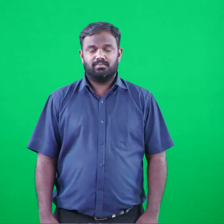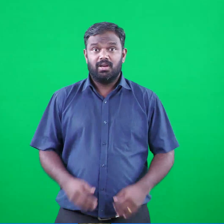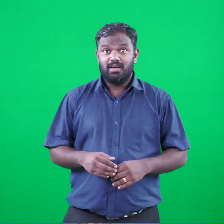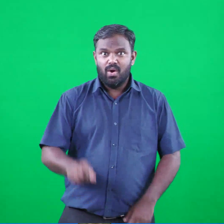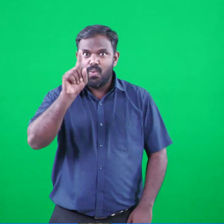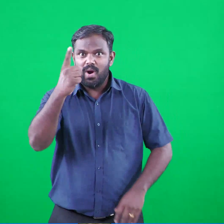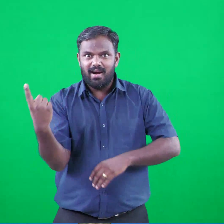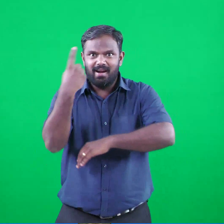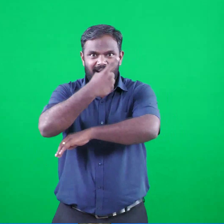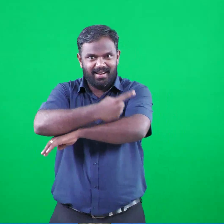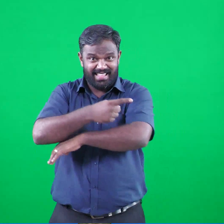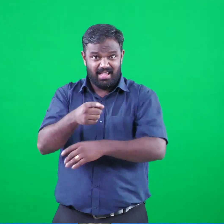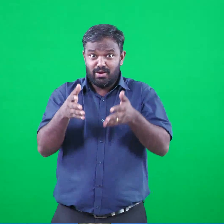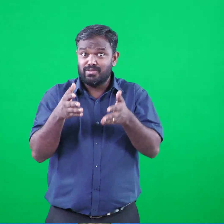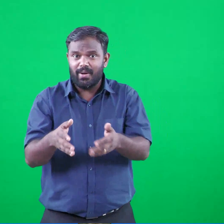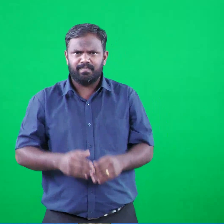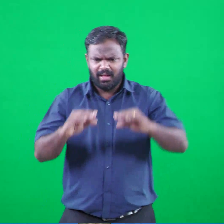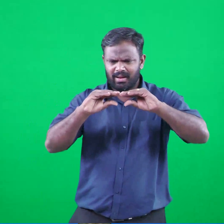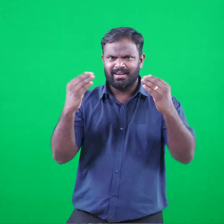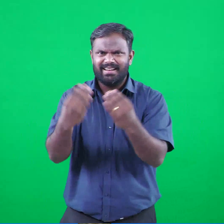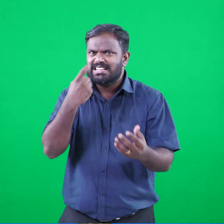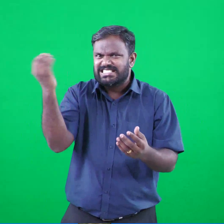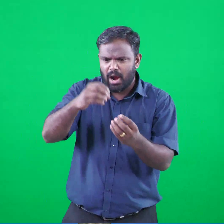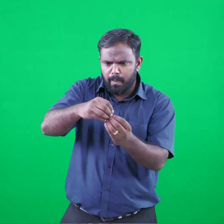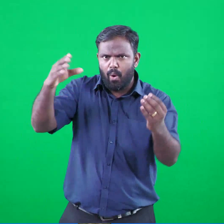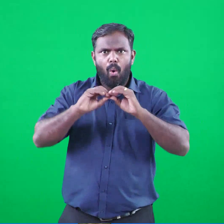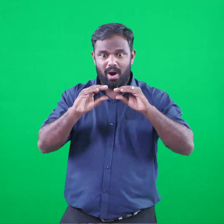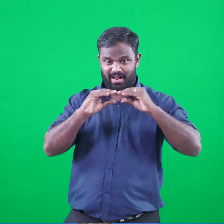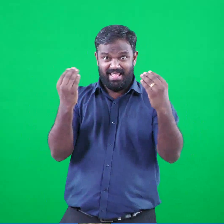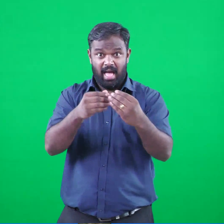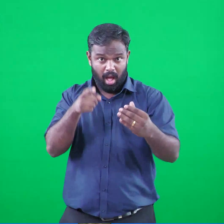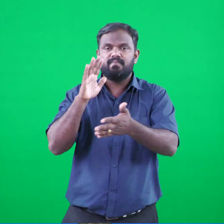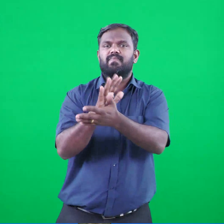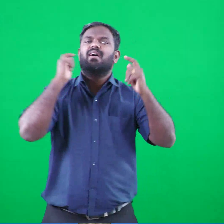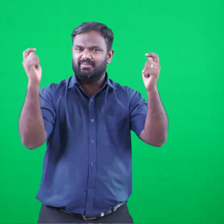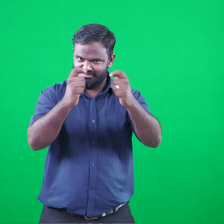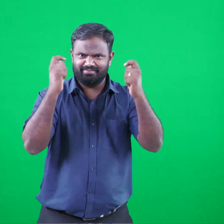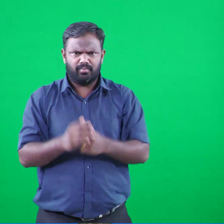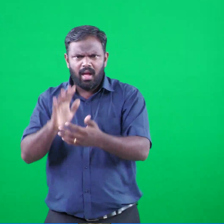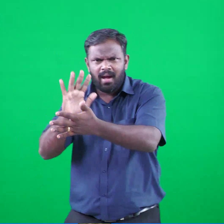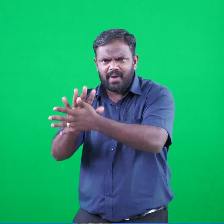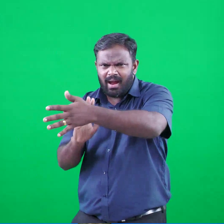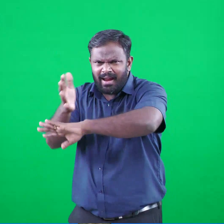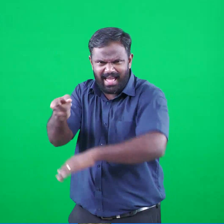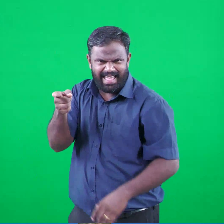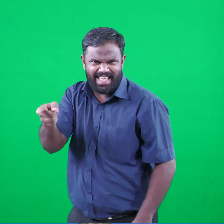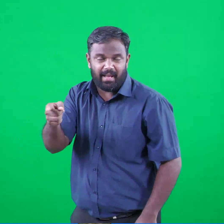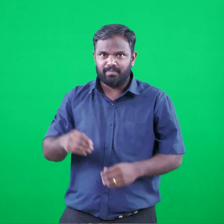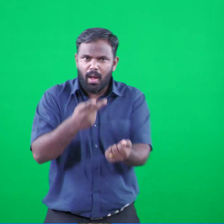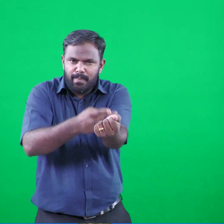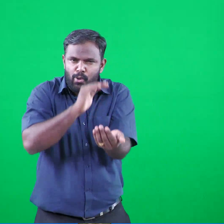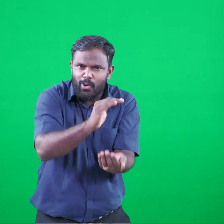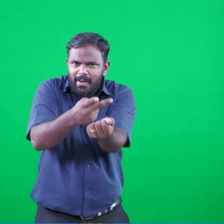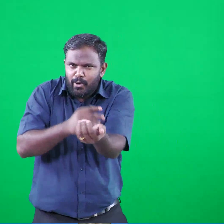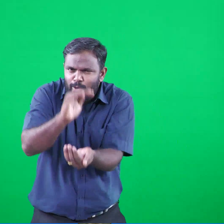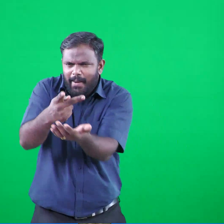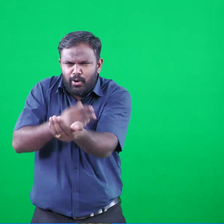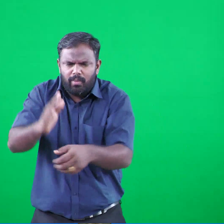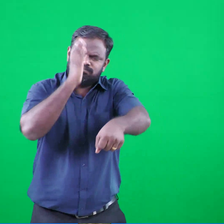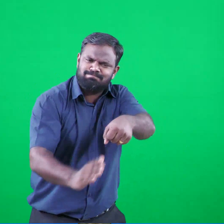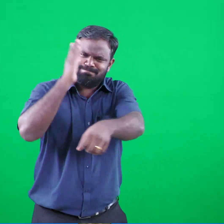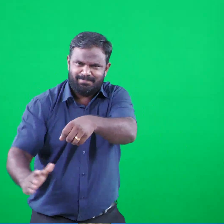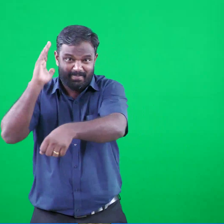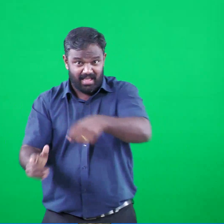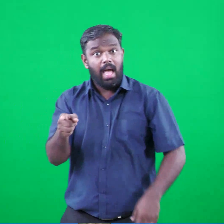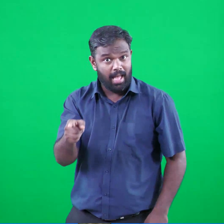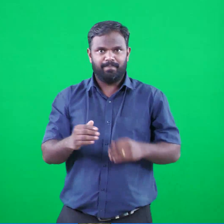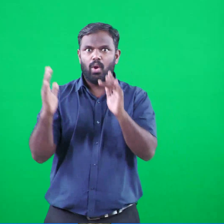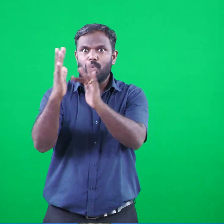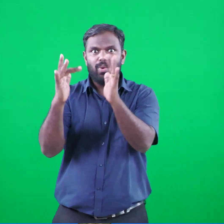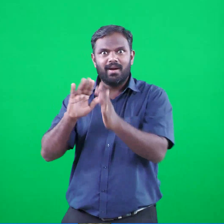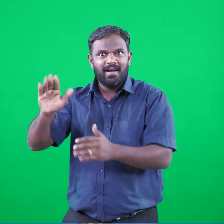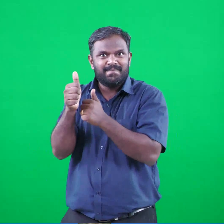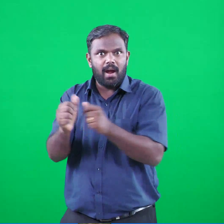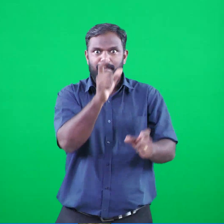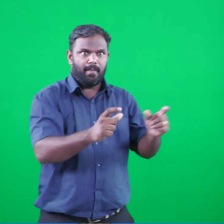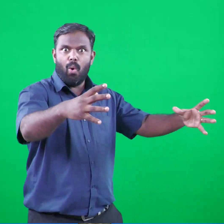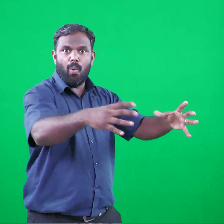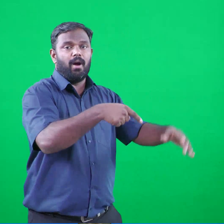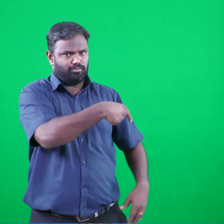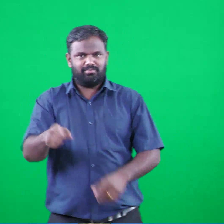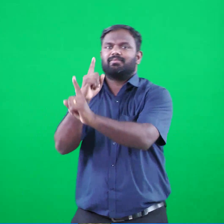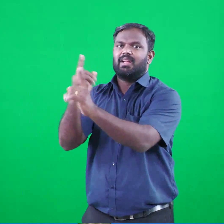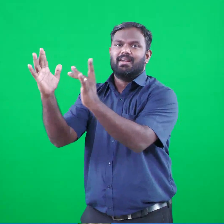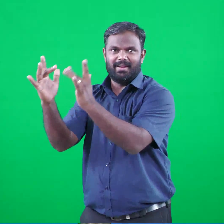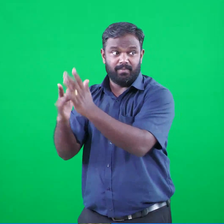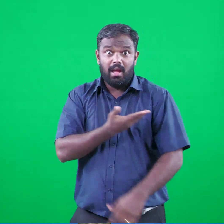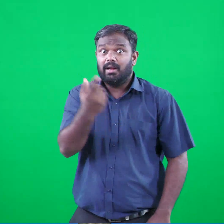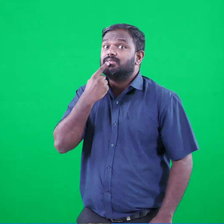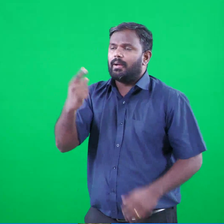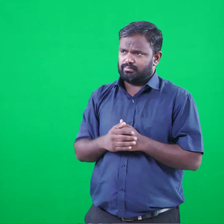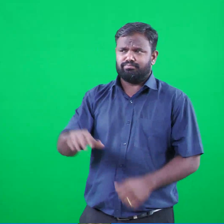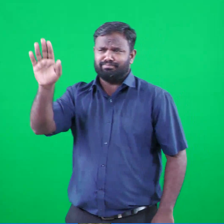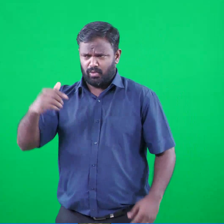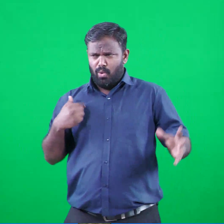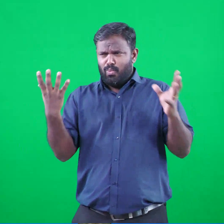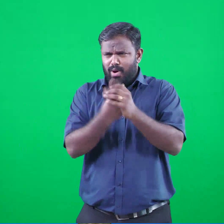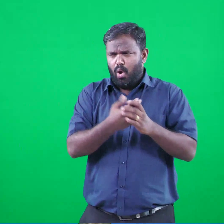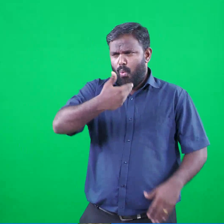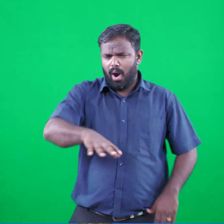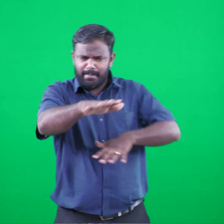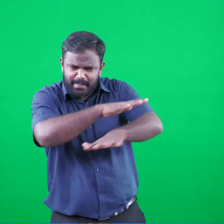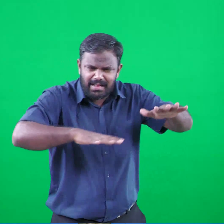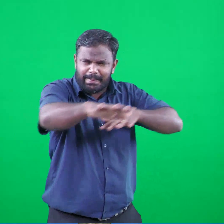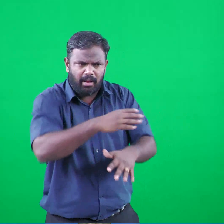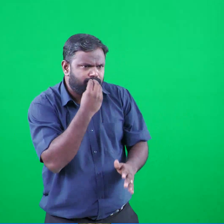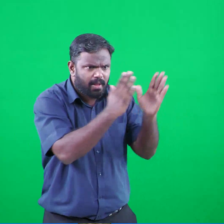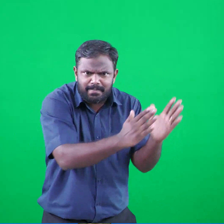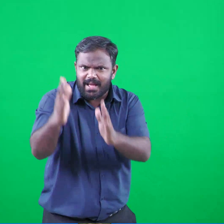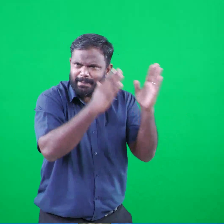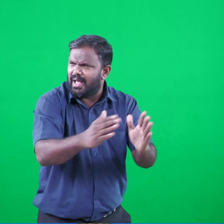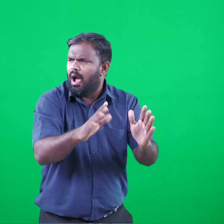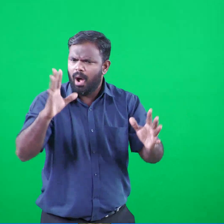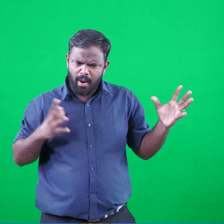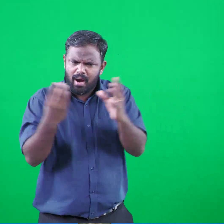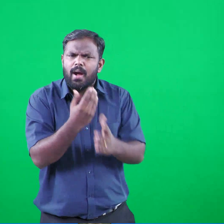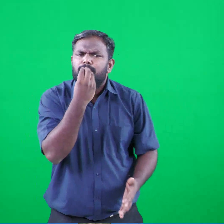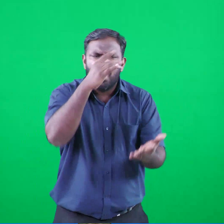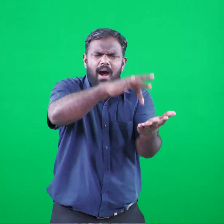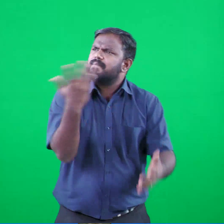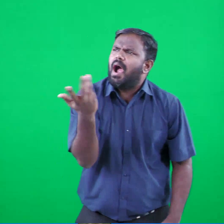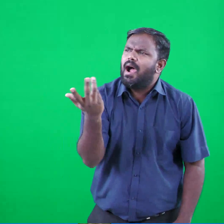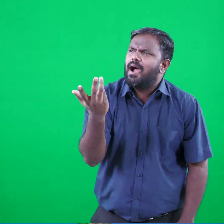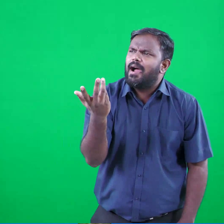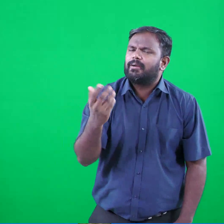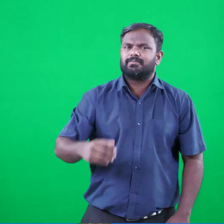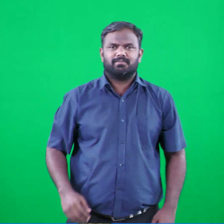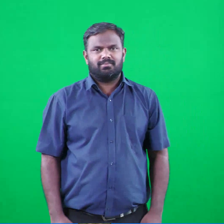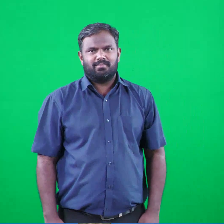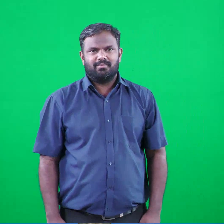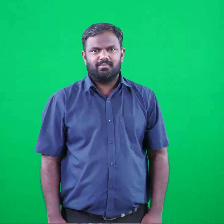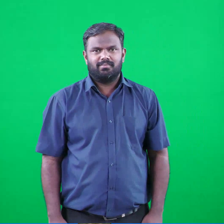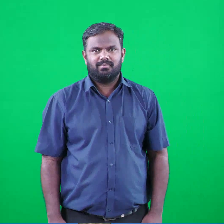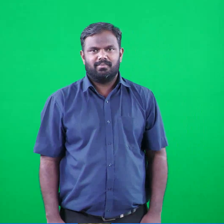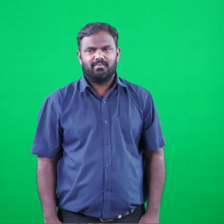On the first day of the Feast of Unleavened Bread, when the Passover lamb was to be sacrificed, Jesus ' disciples asked Him, "Where do You want us to prepare for You to eat the Passover?"